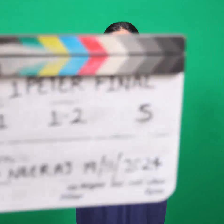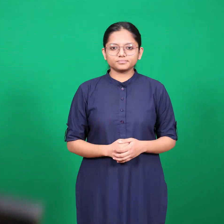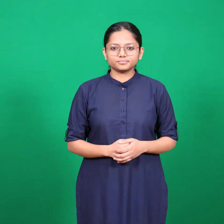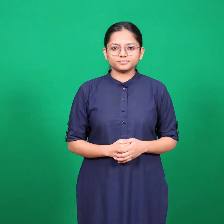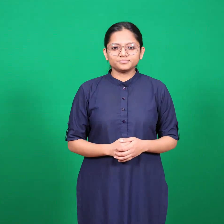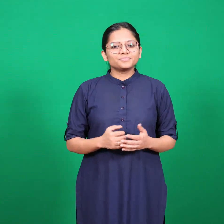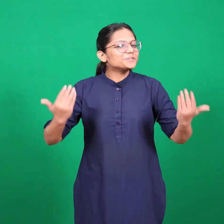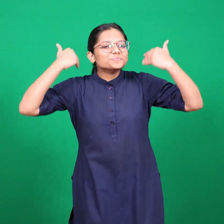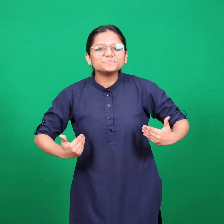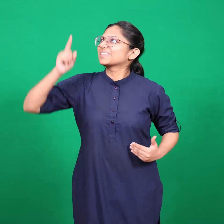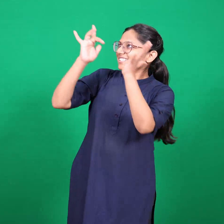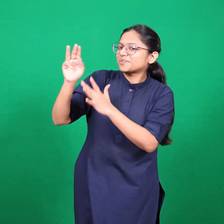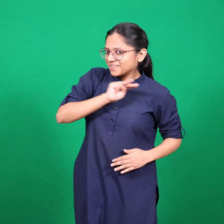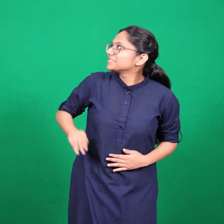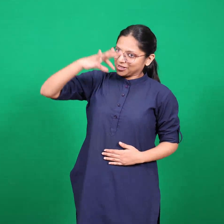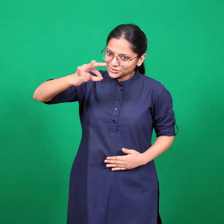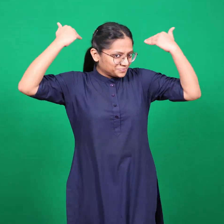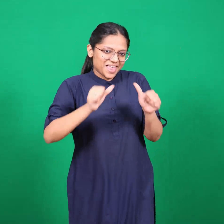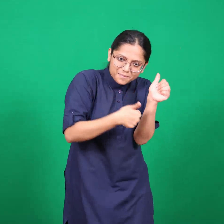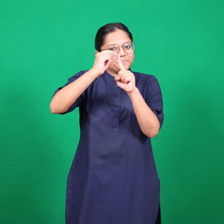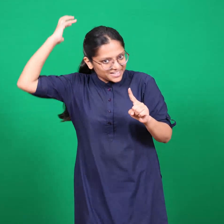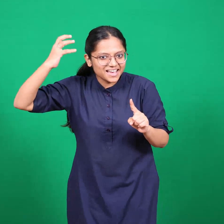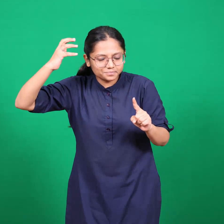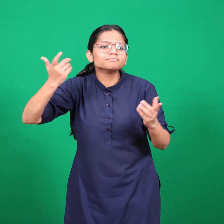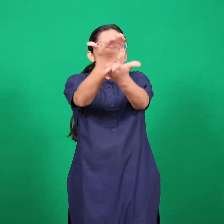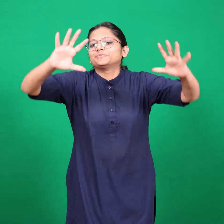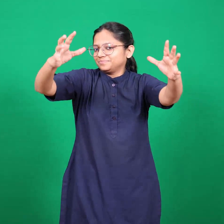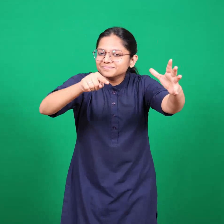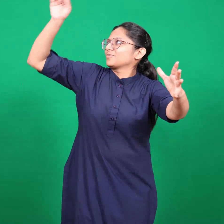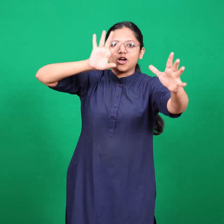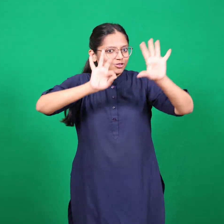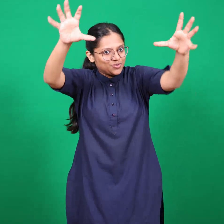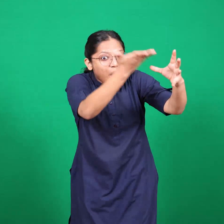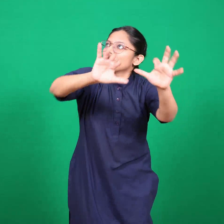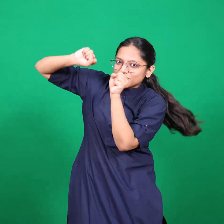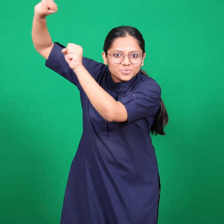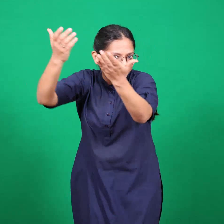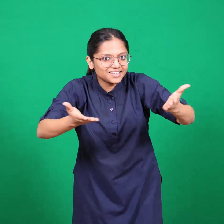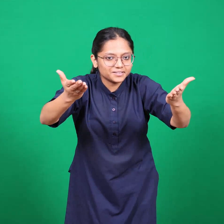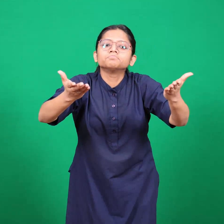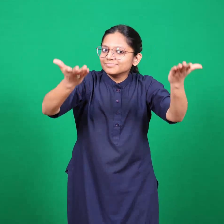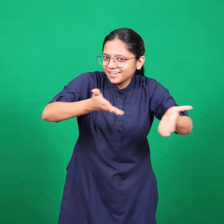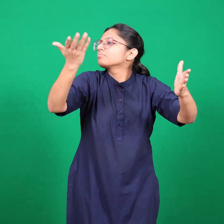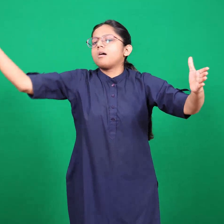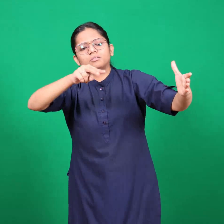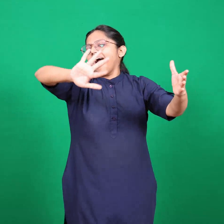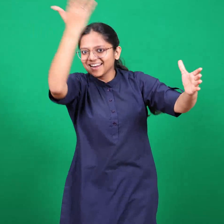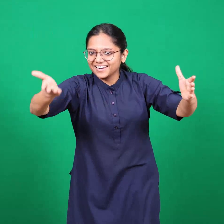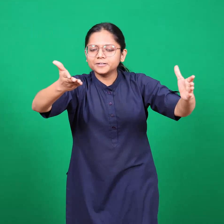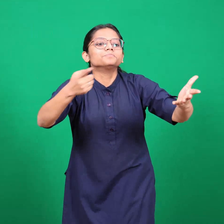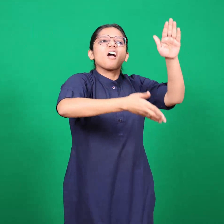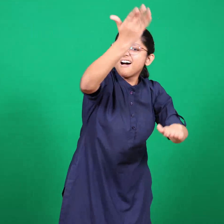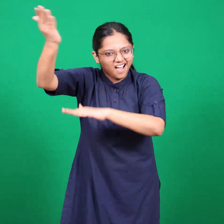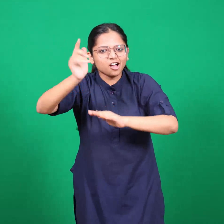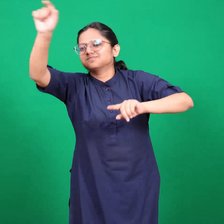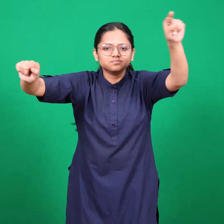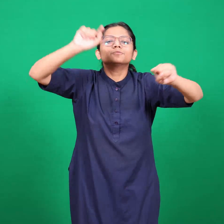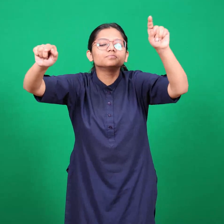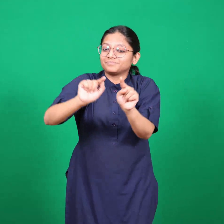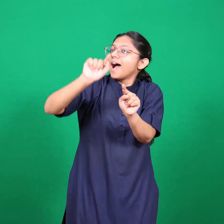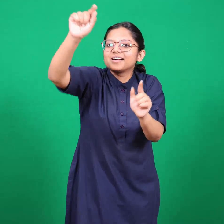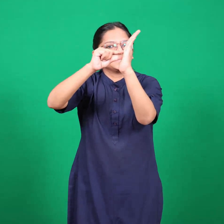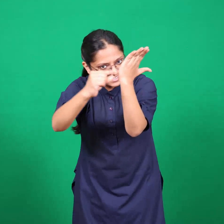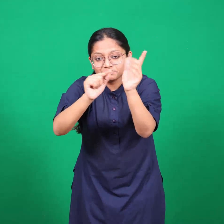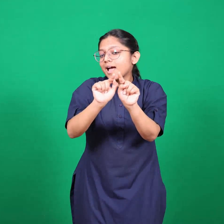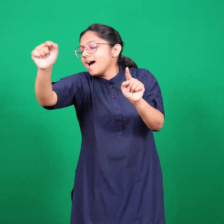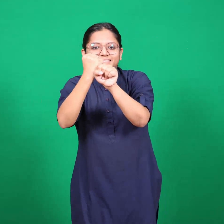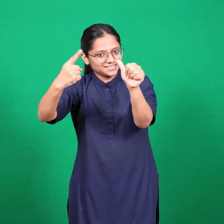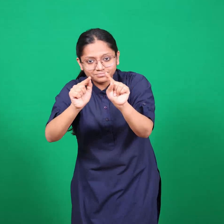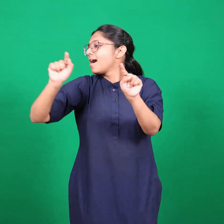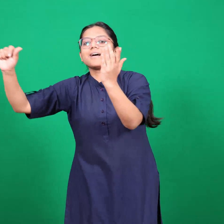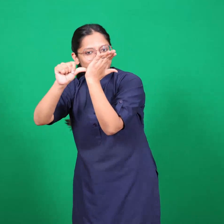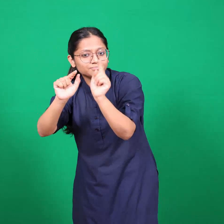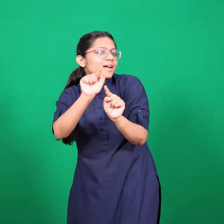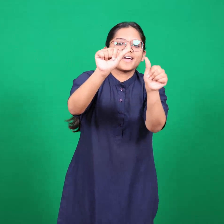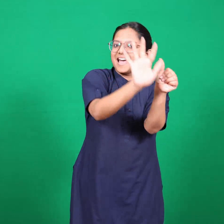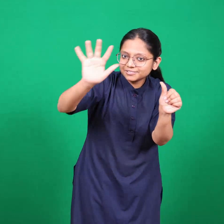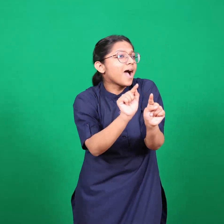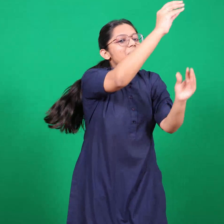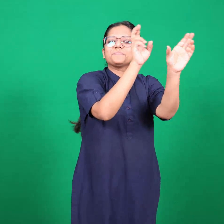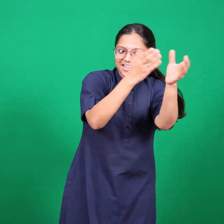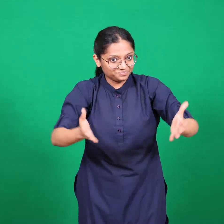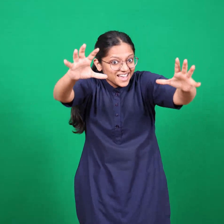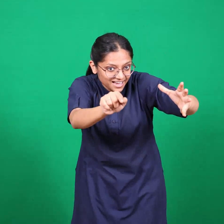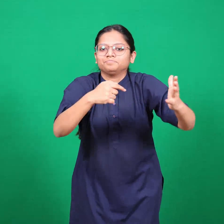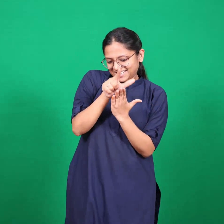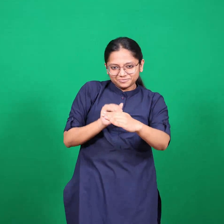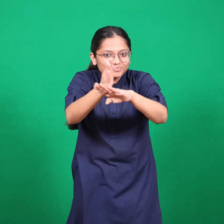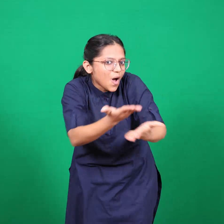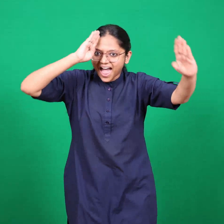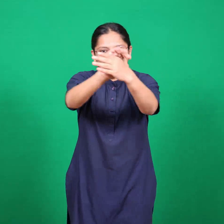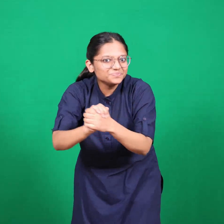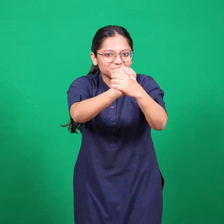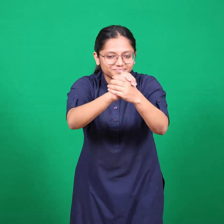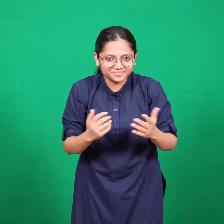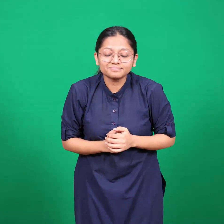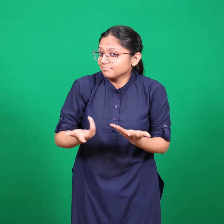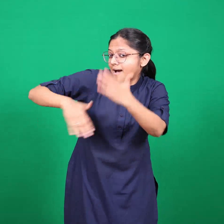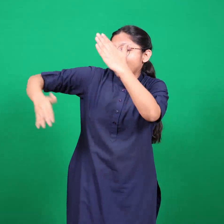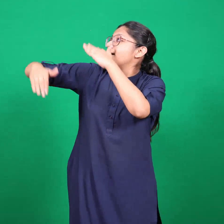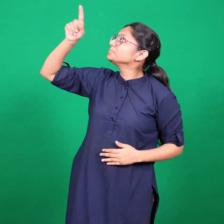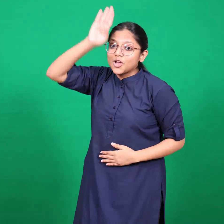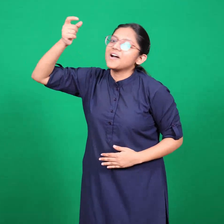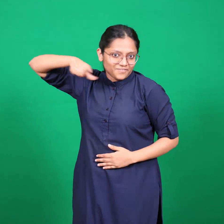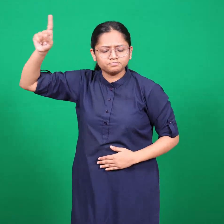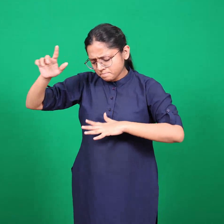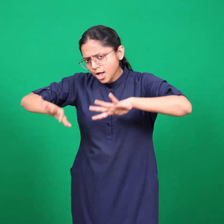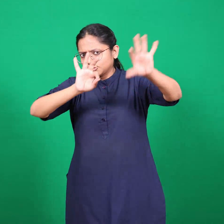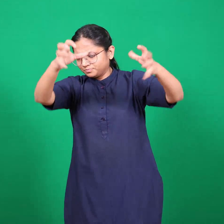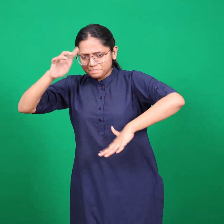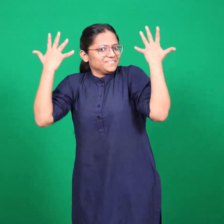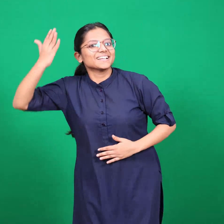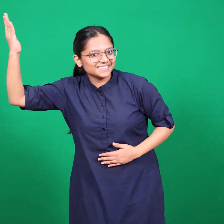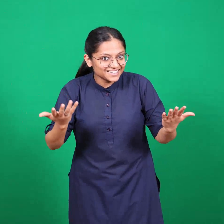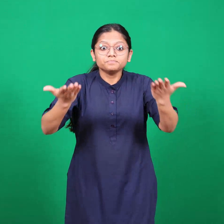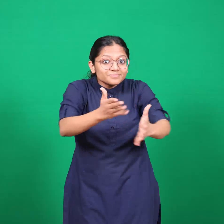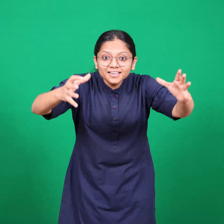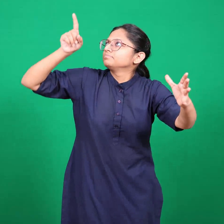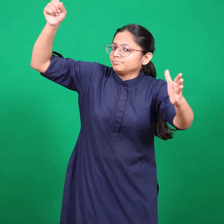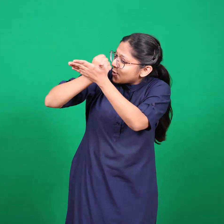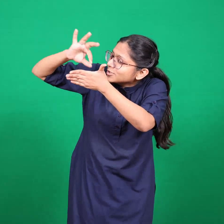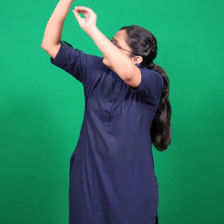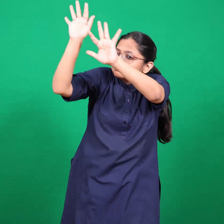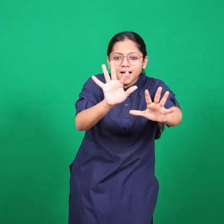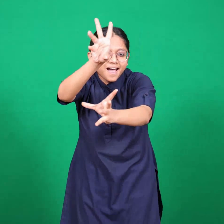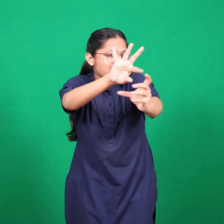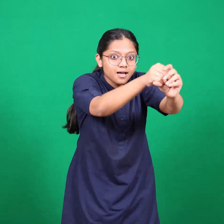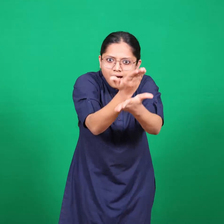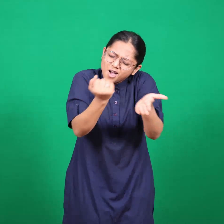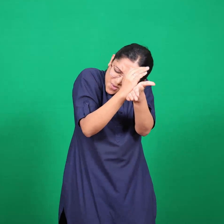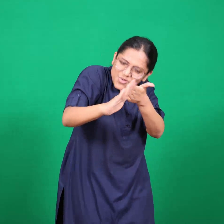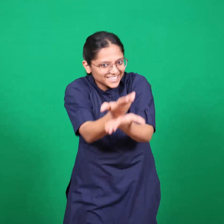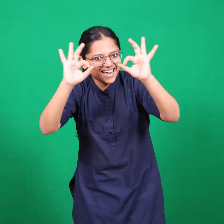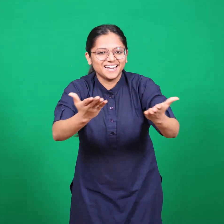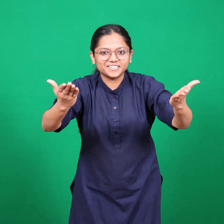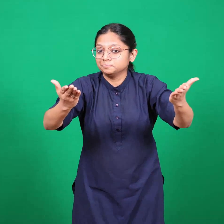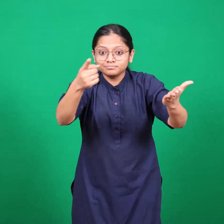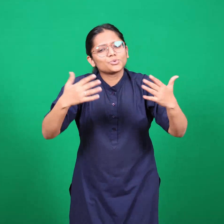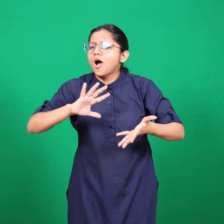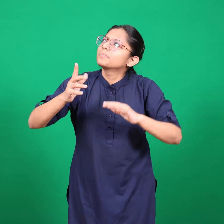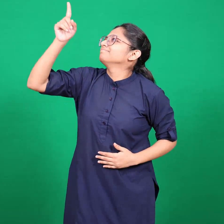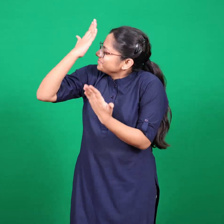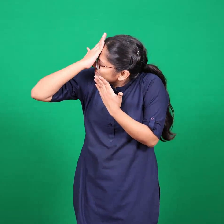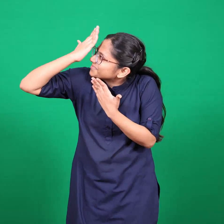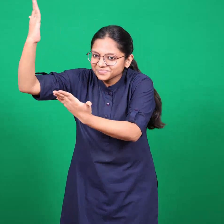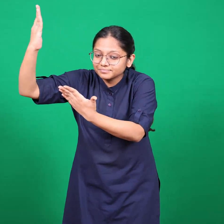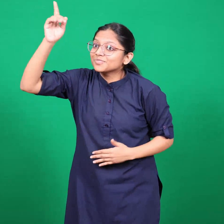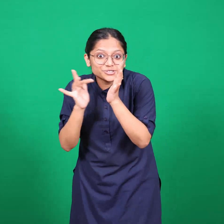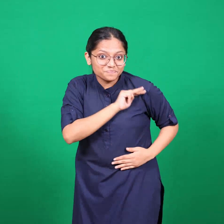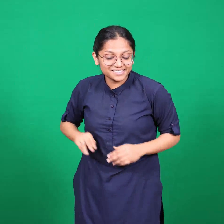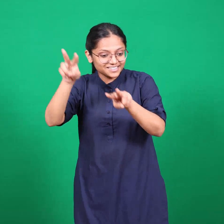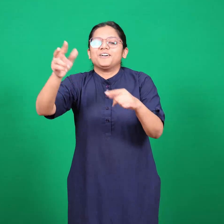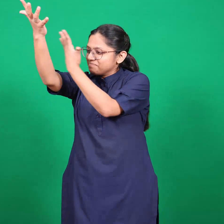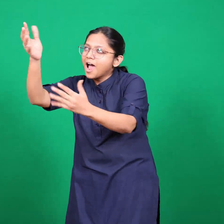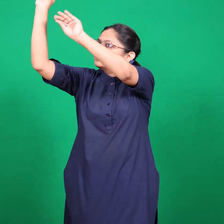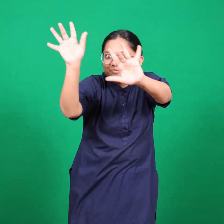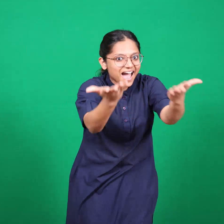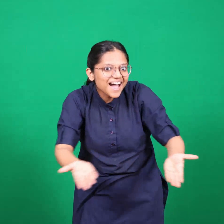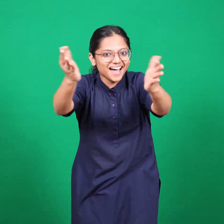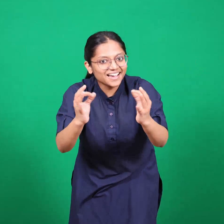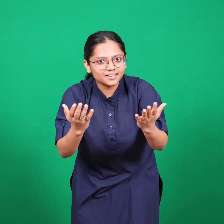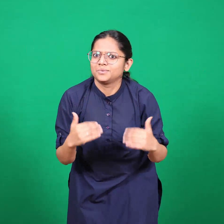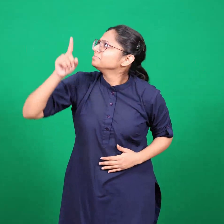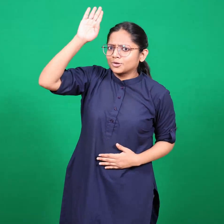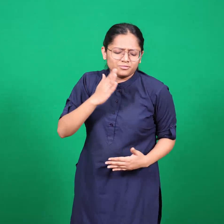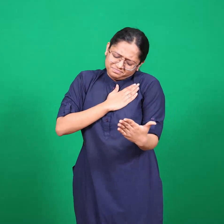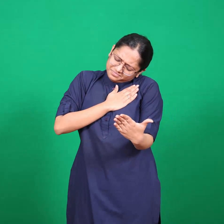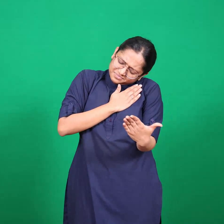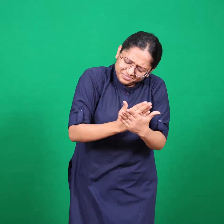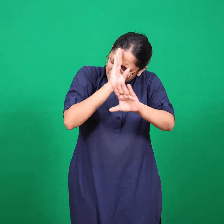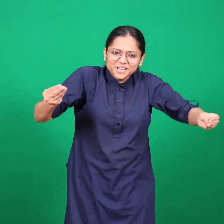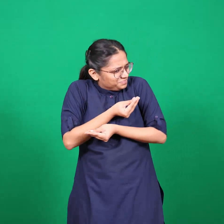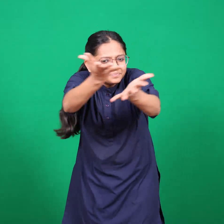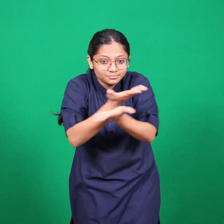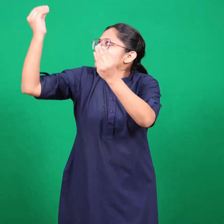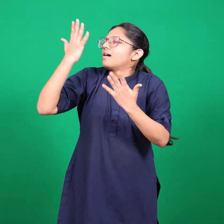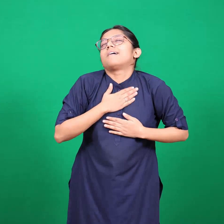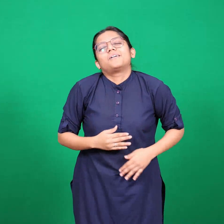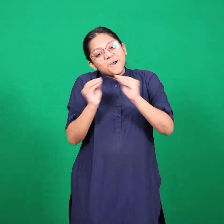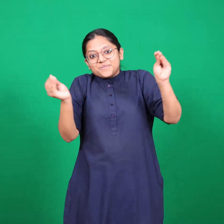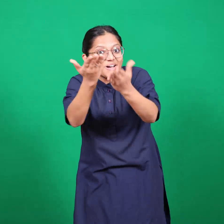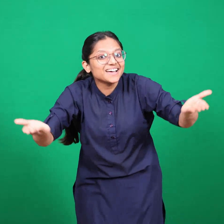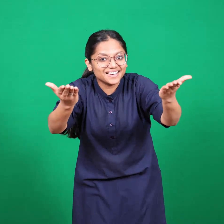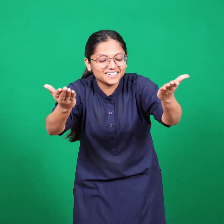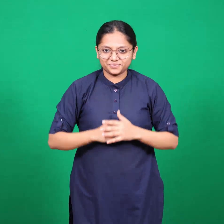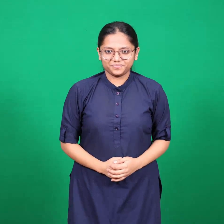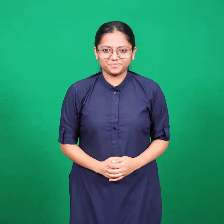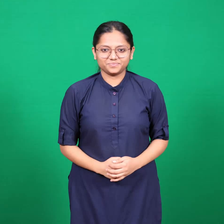Peter, an apostle of Jesus Christ, To the elect who are exiles of the Dispersion throughout Pontus, Galatia, Cappadocia, Asia, and Bithynia, chosen according to the foreknowledge of God the Father and sanctified by the Spirit for obedience to Jesus Christ and sprinkling by His blood: Grace and peace be yours in abundance.